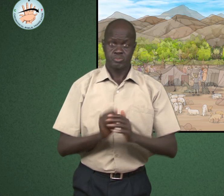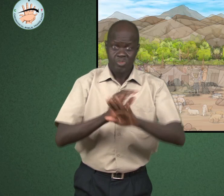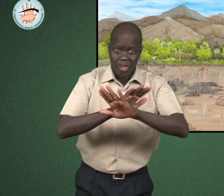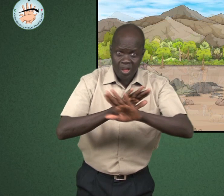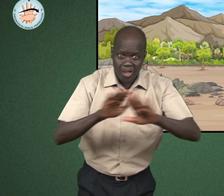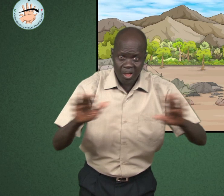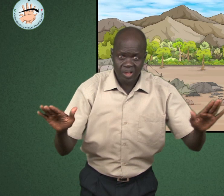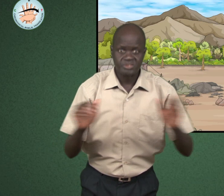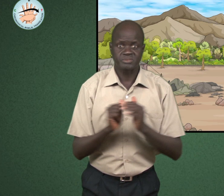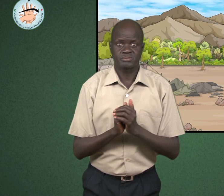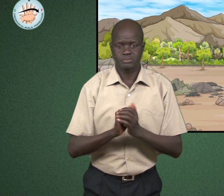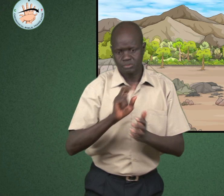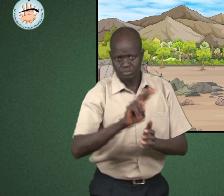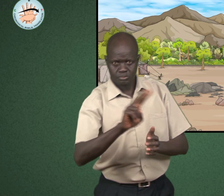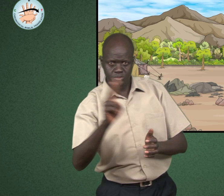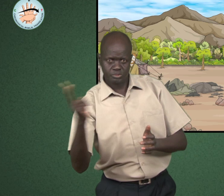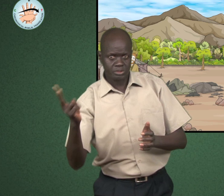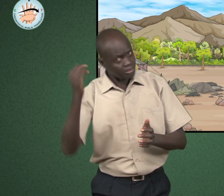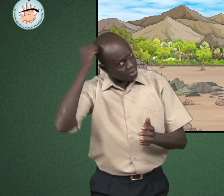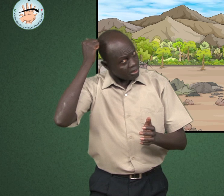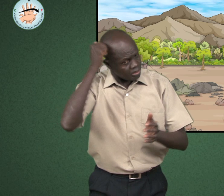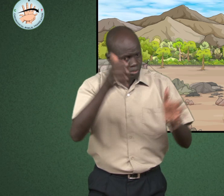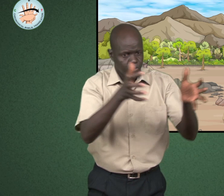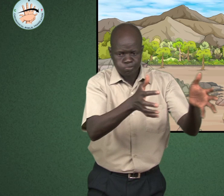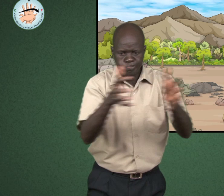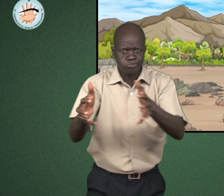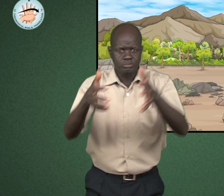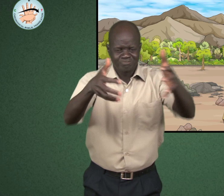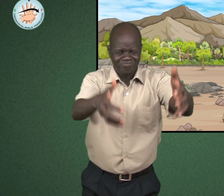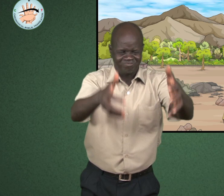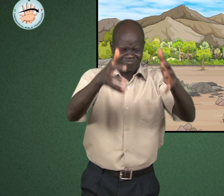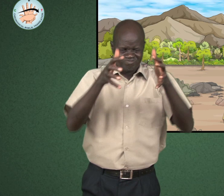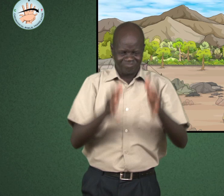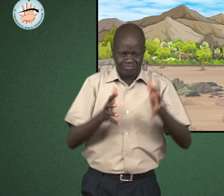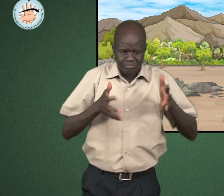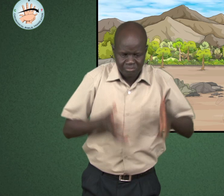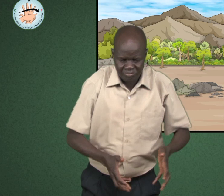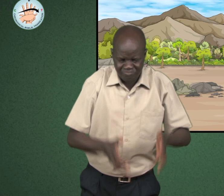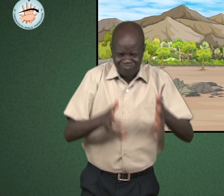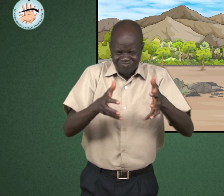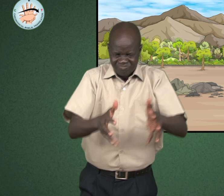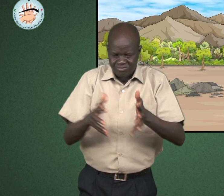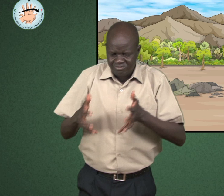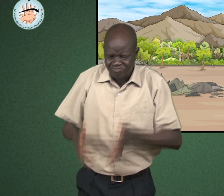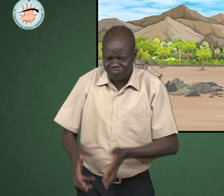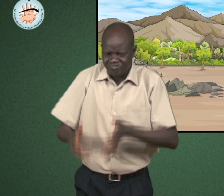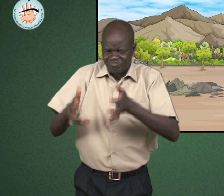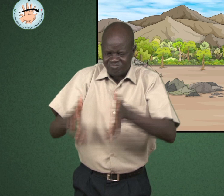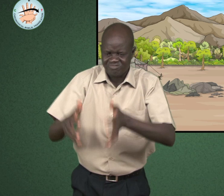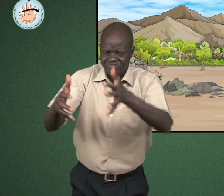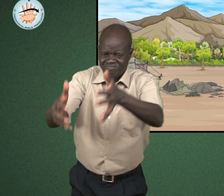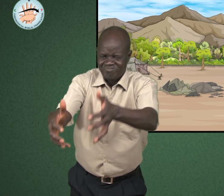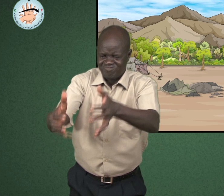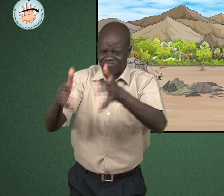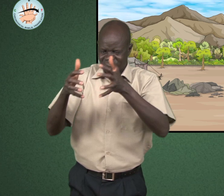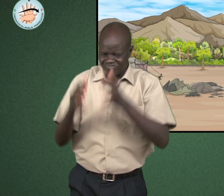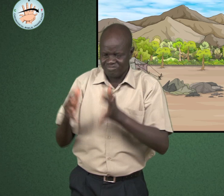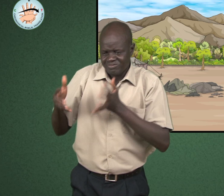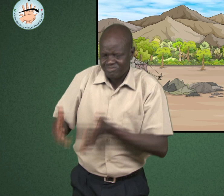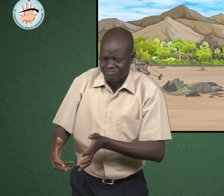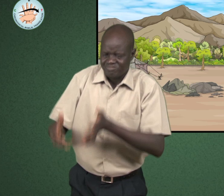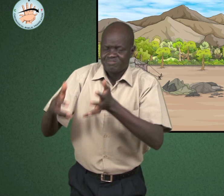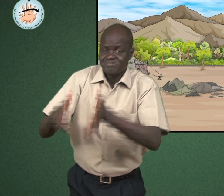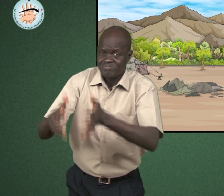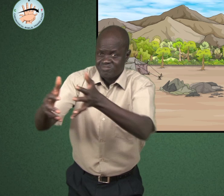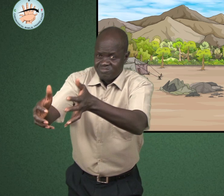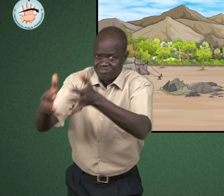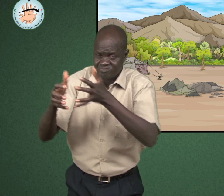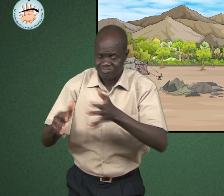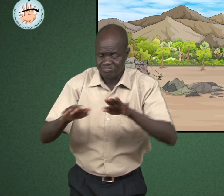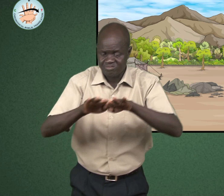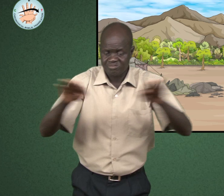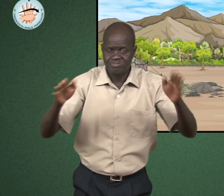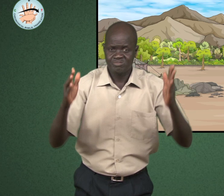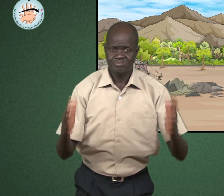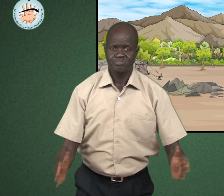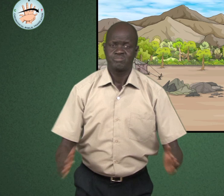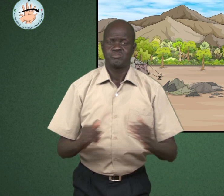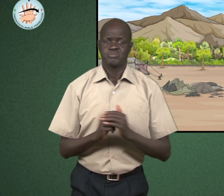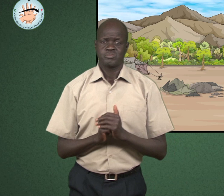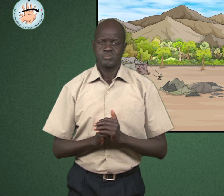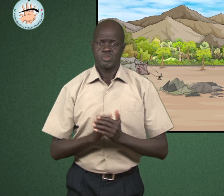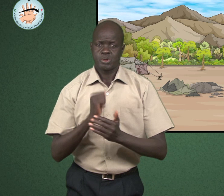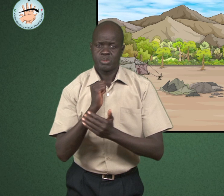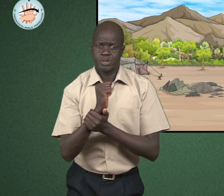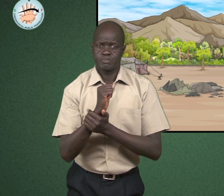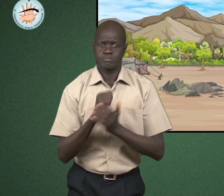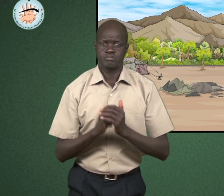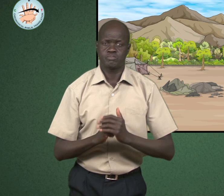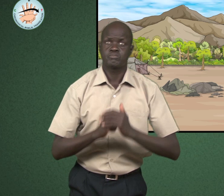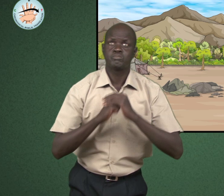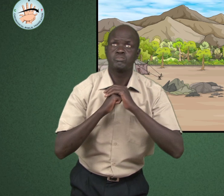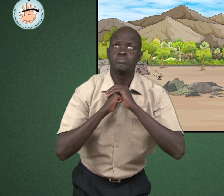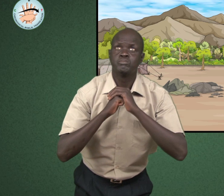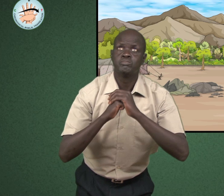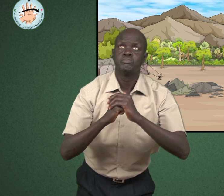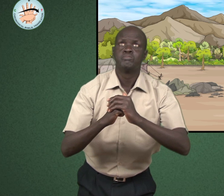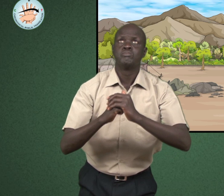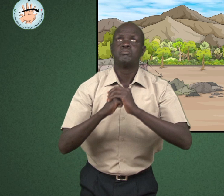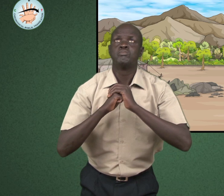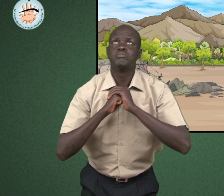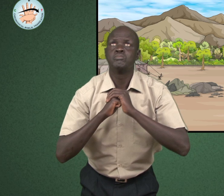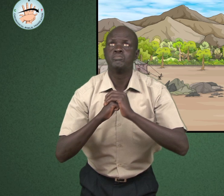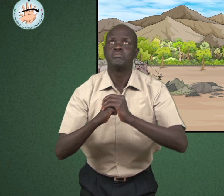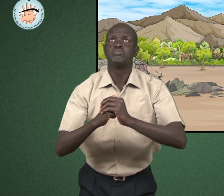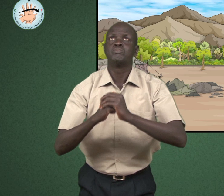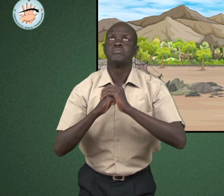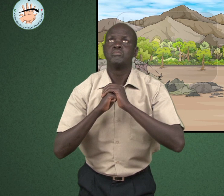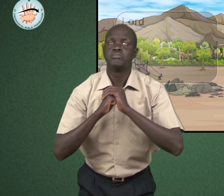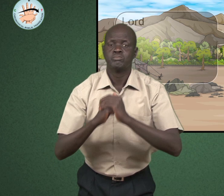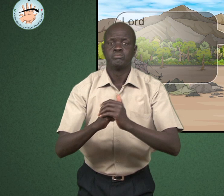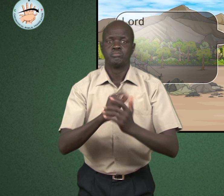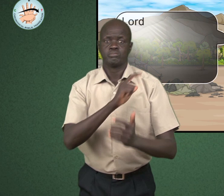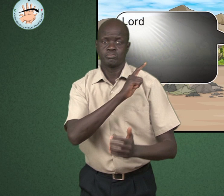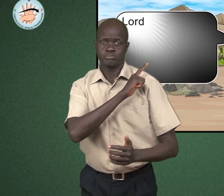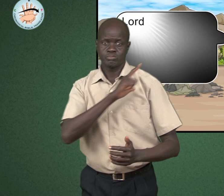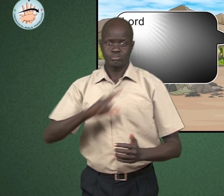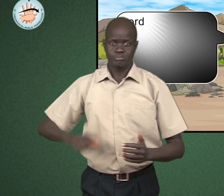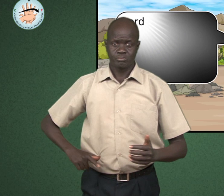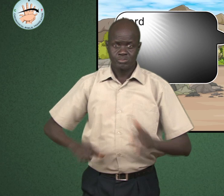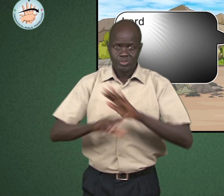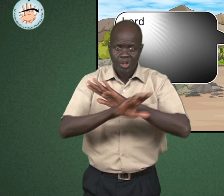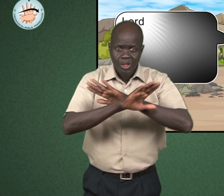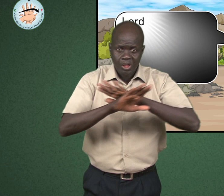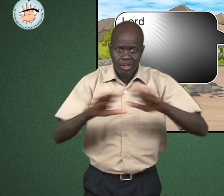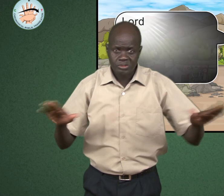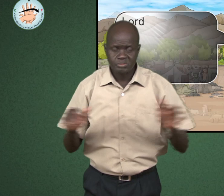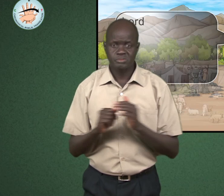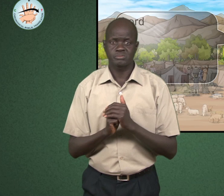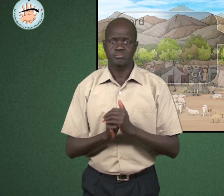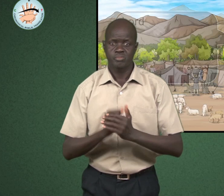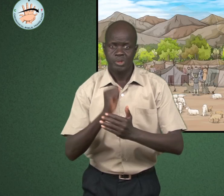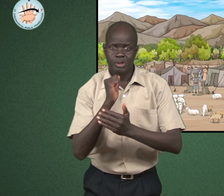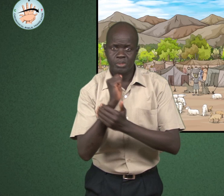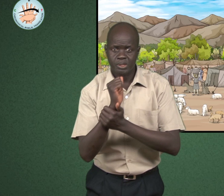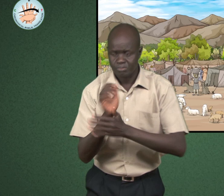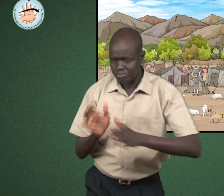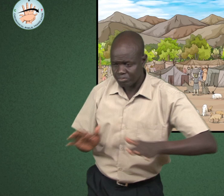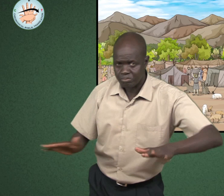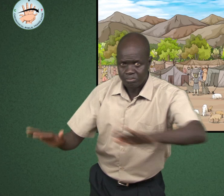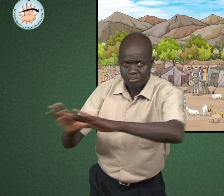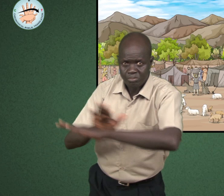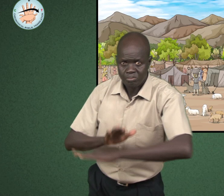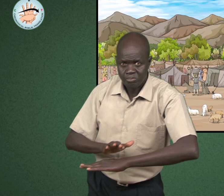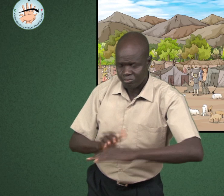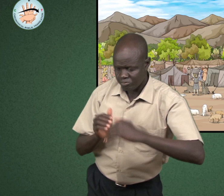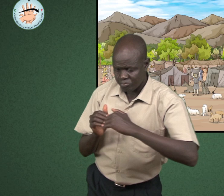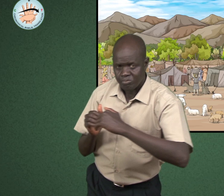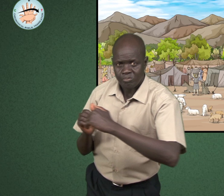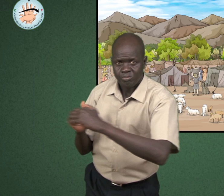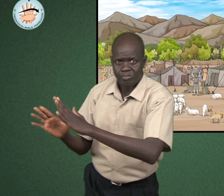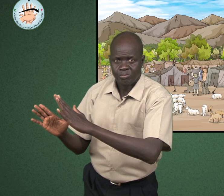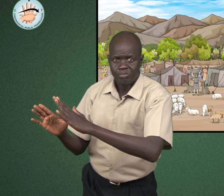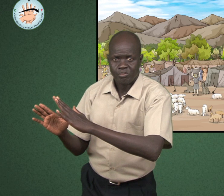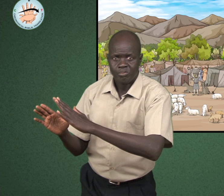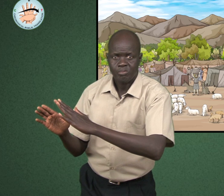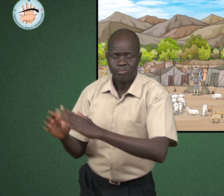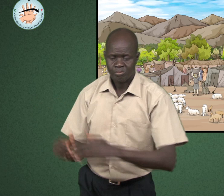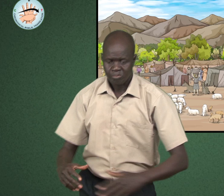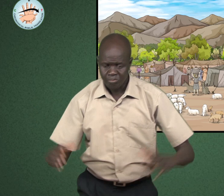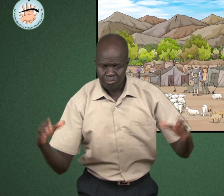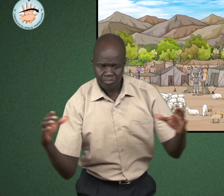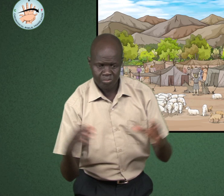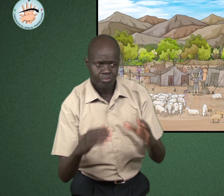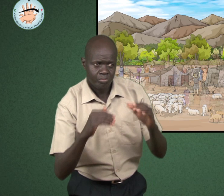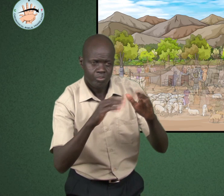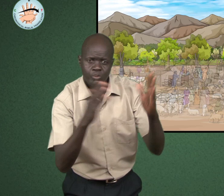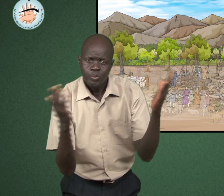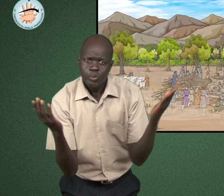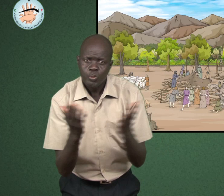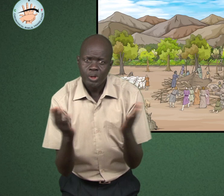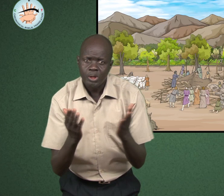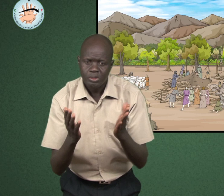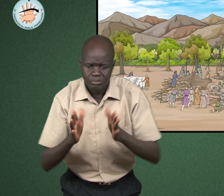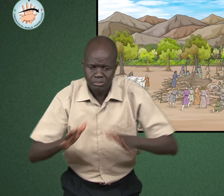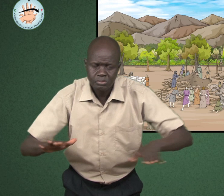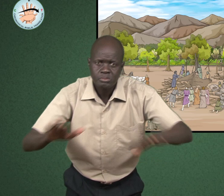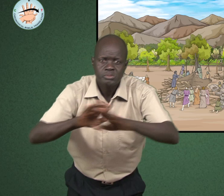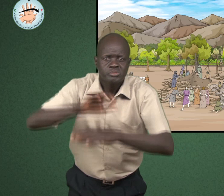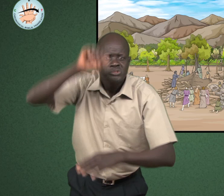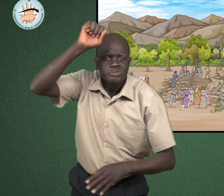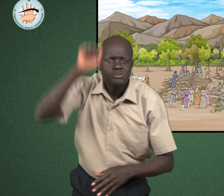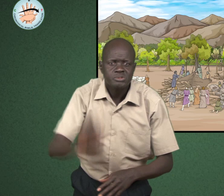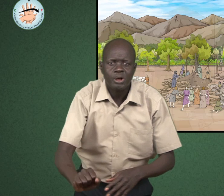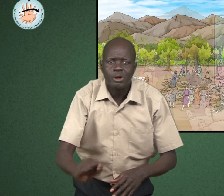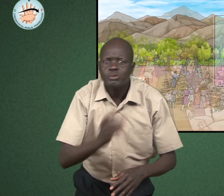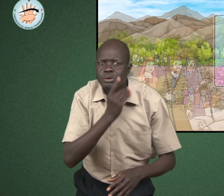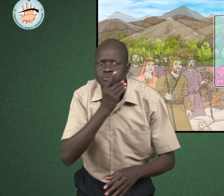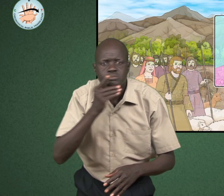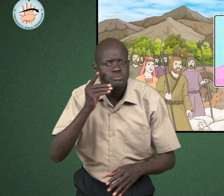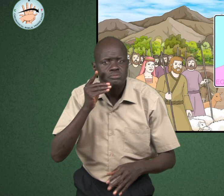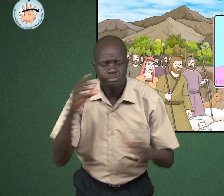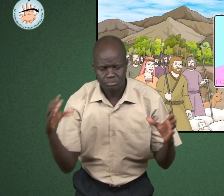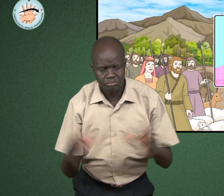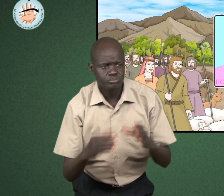There he built an altar to the LORD, and he called on the name of the LORD.